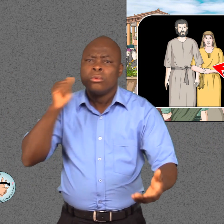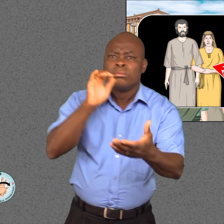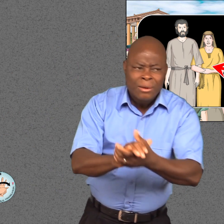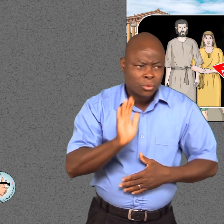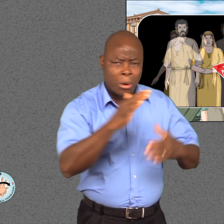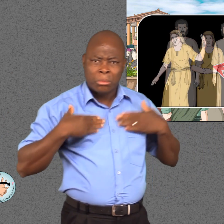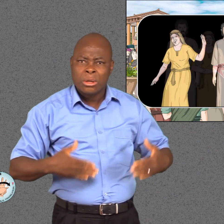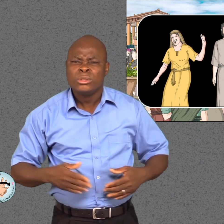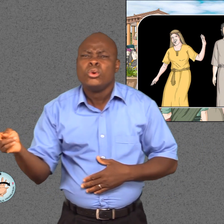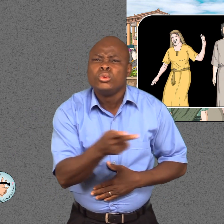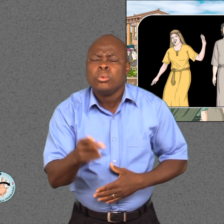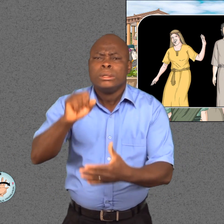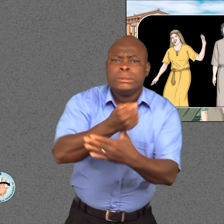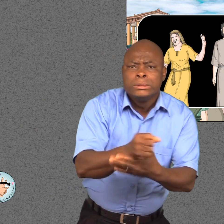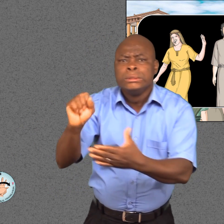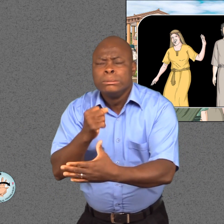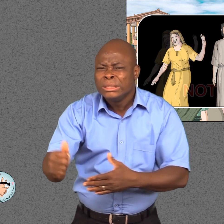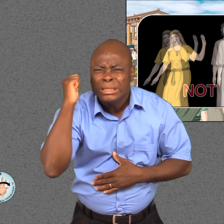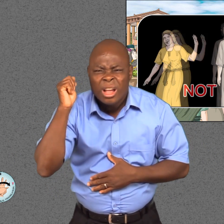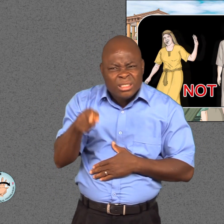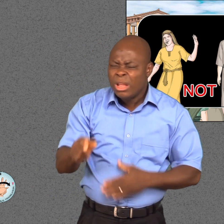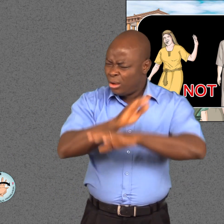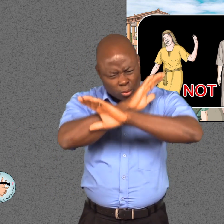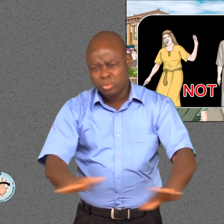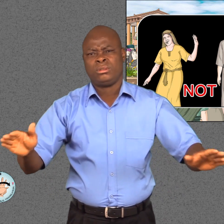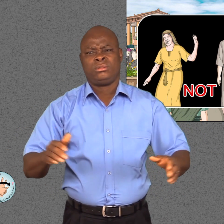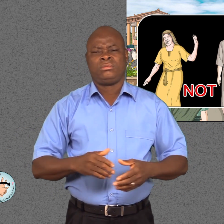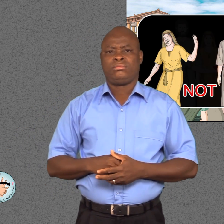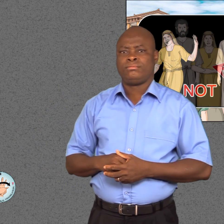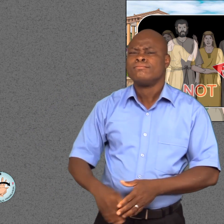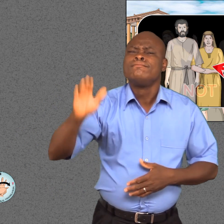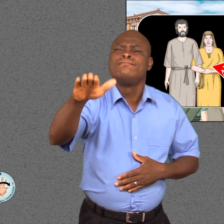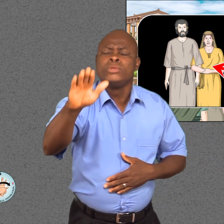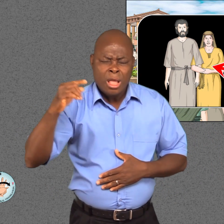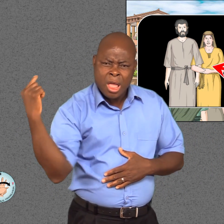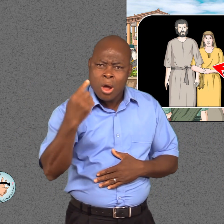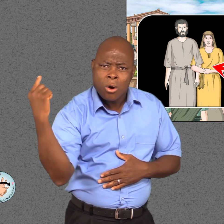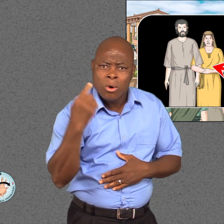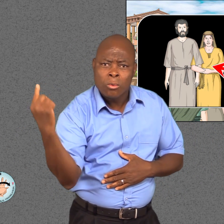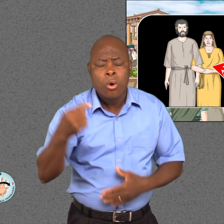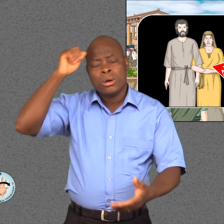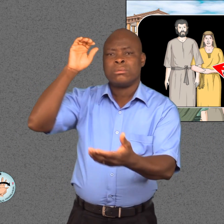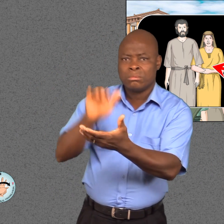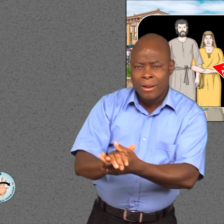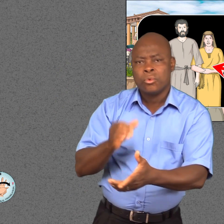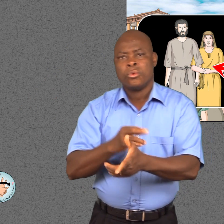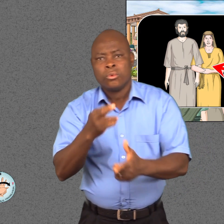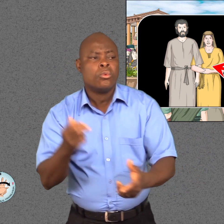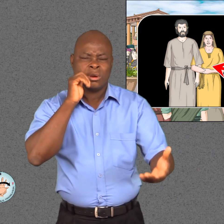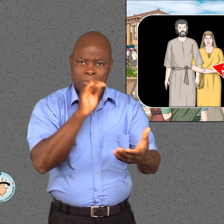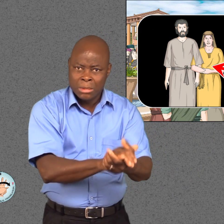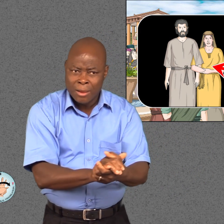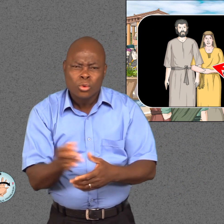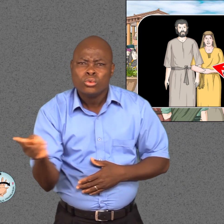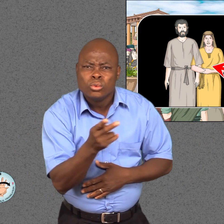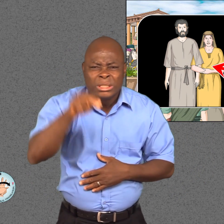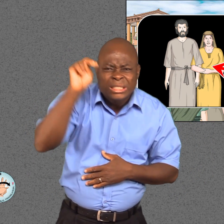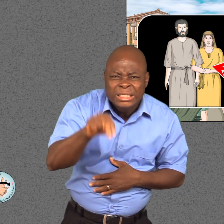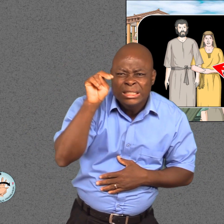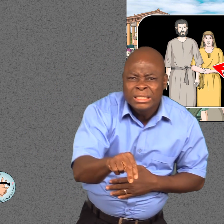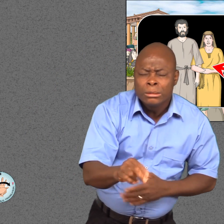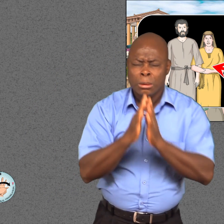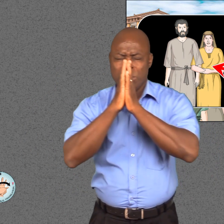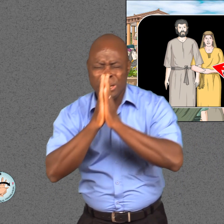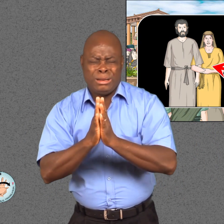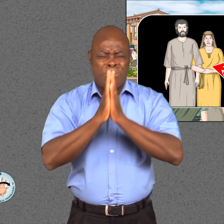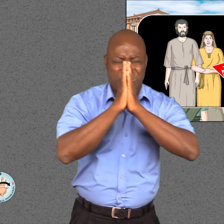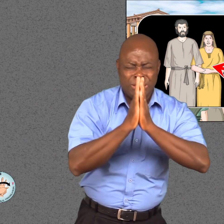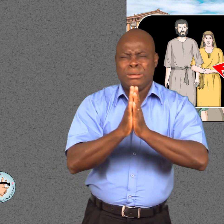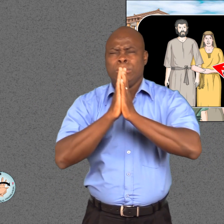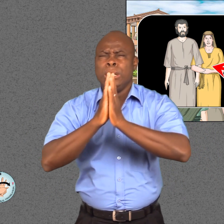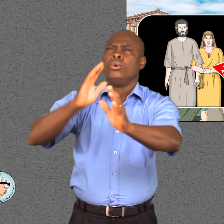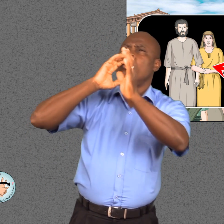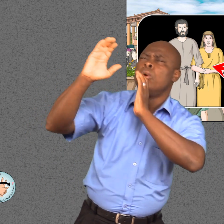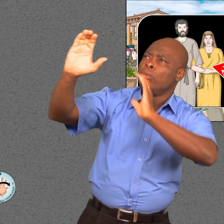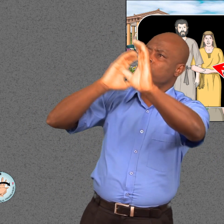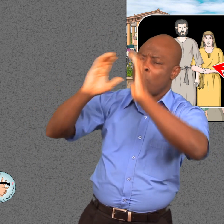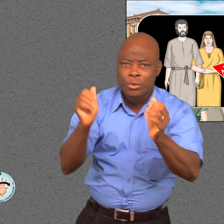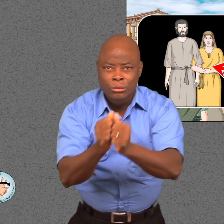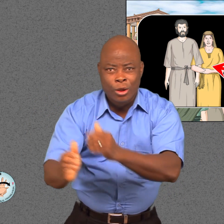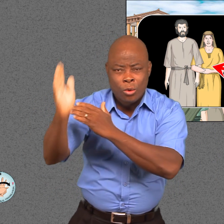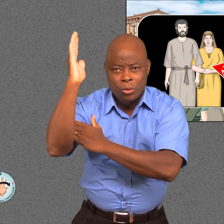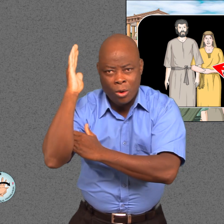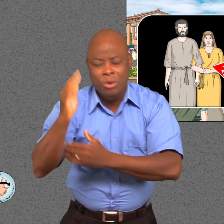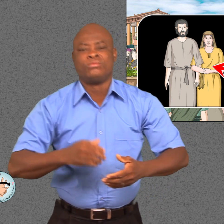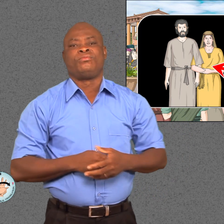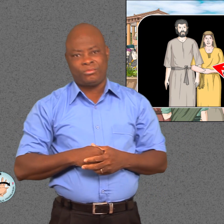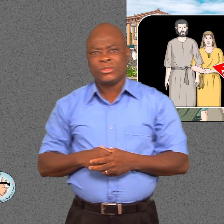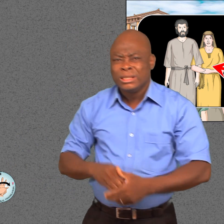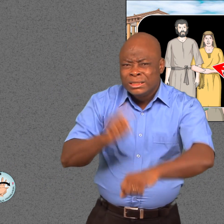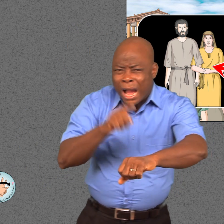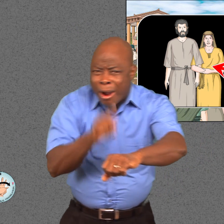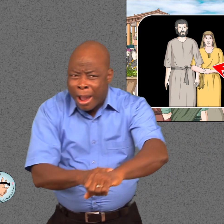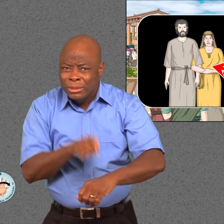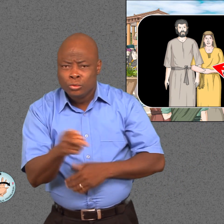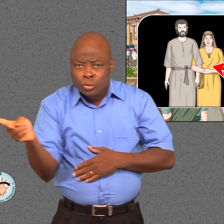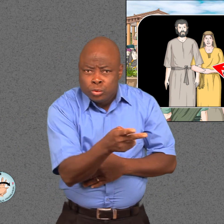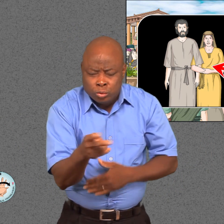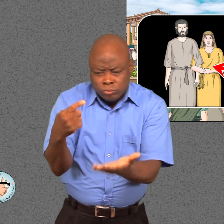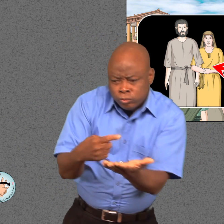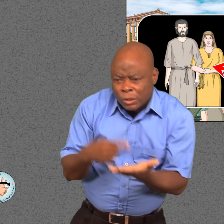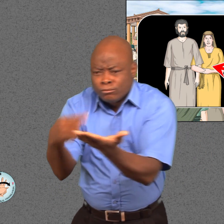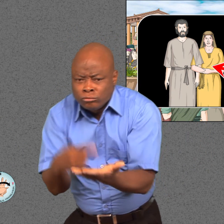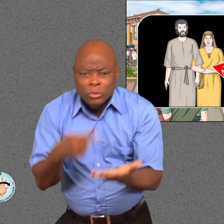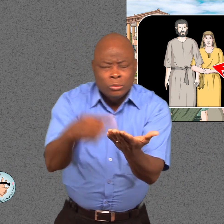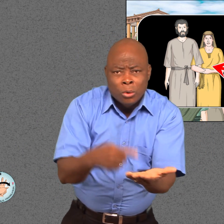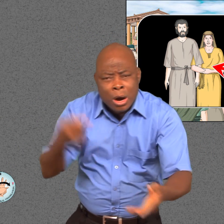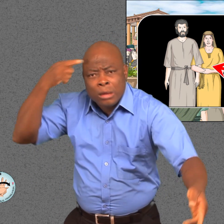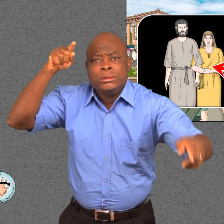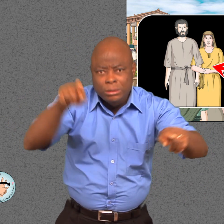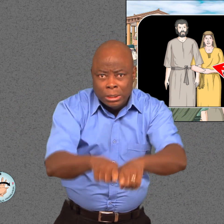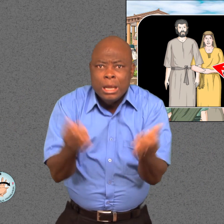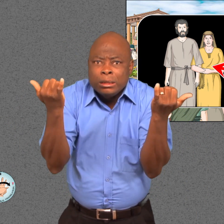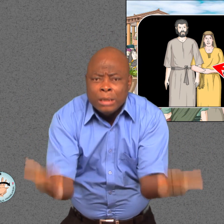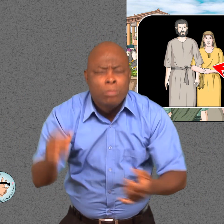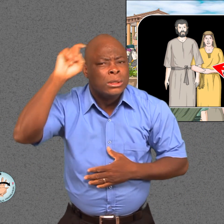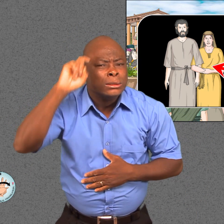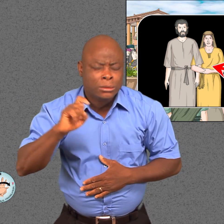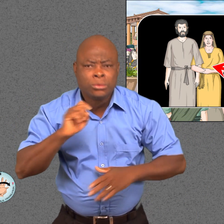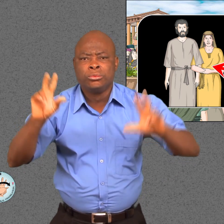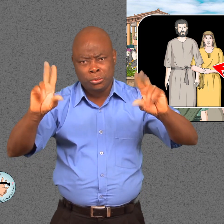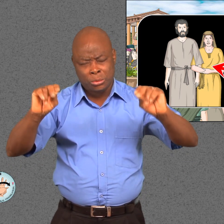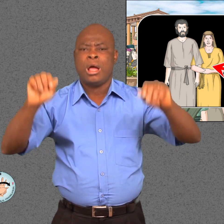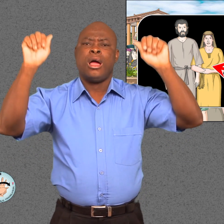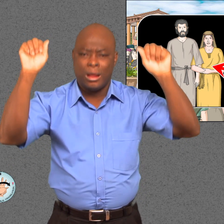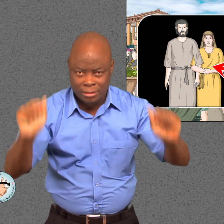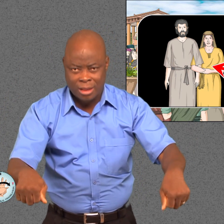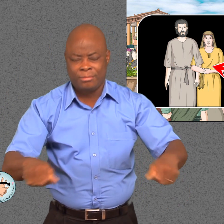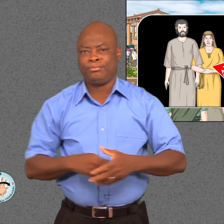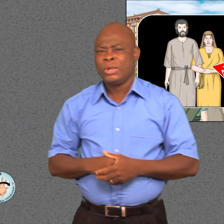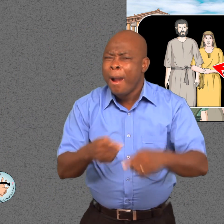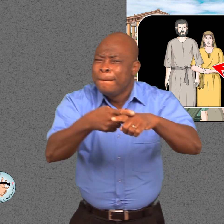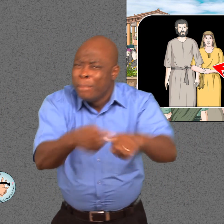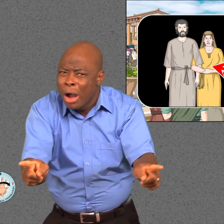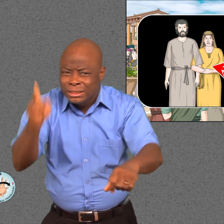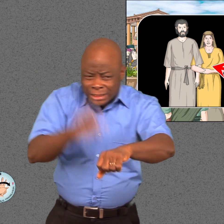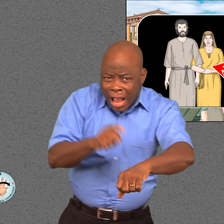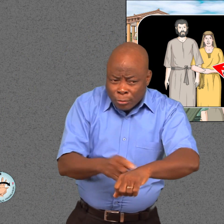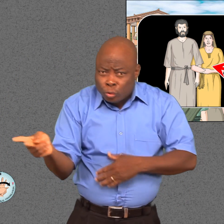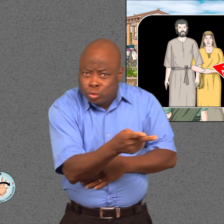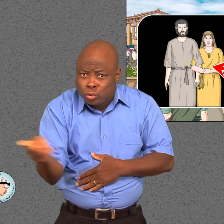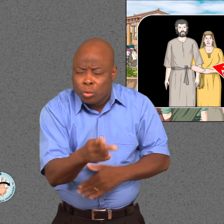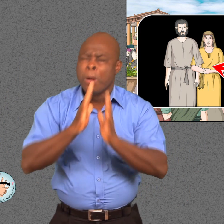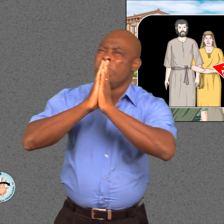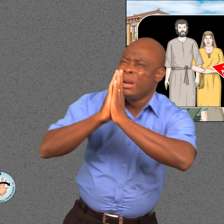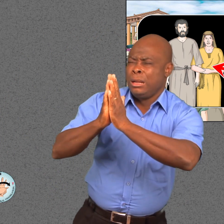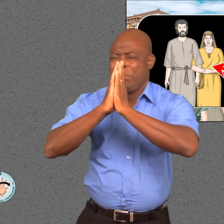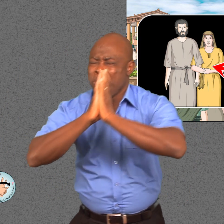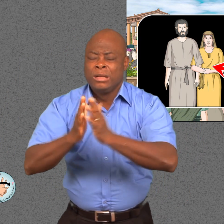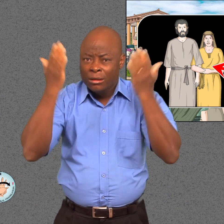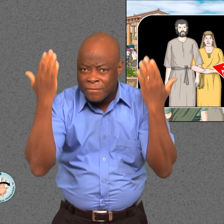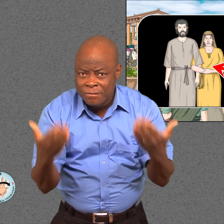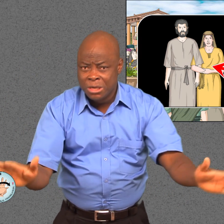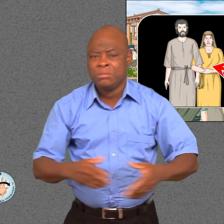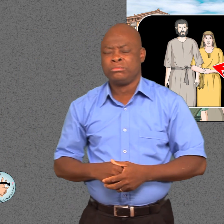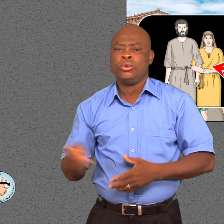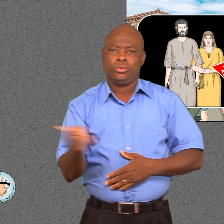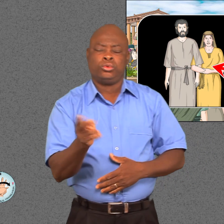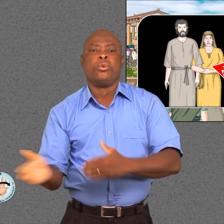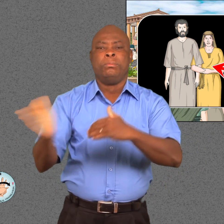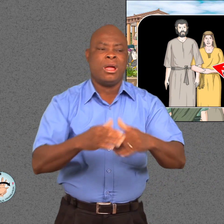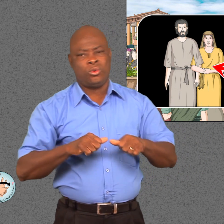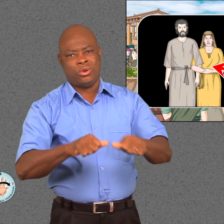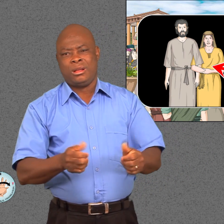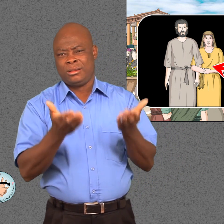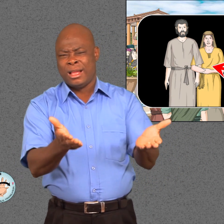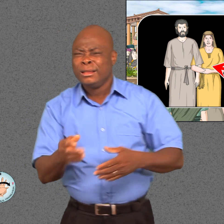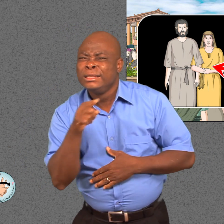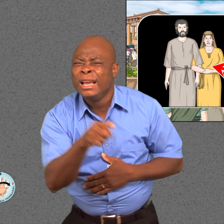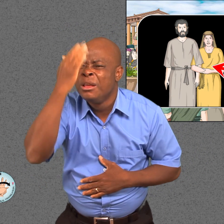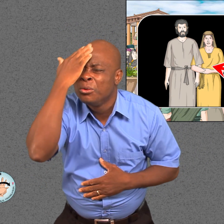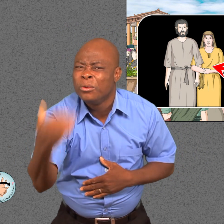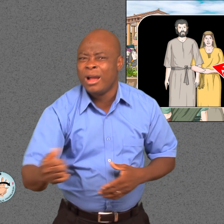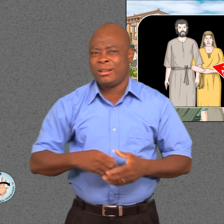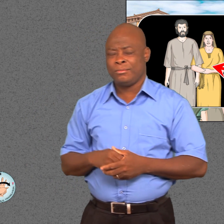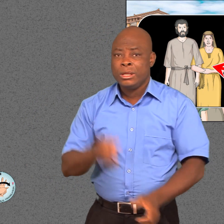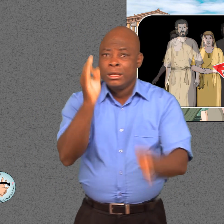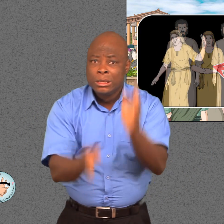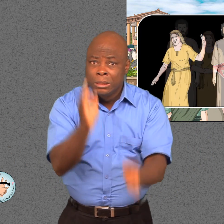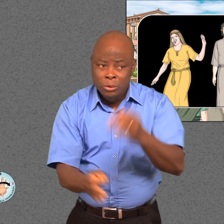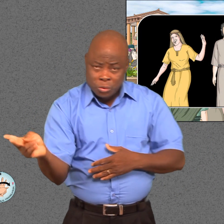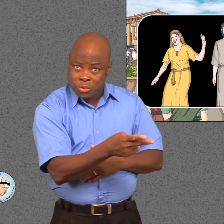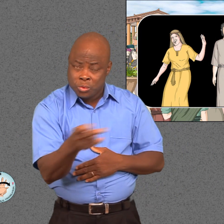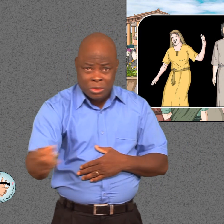Do not deprive each other, except by mutual consent and for a time, so you may devote yourselves to prayer.